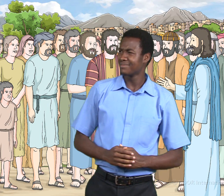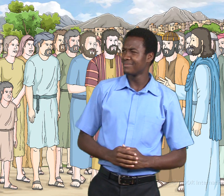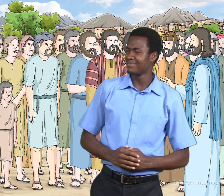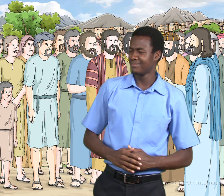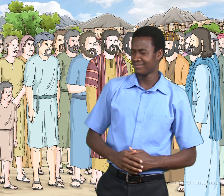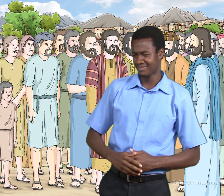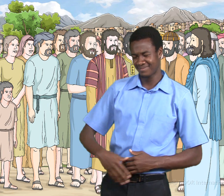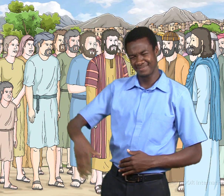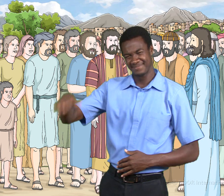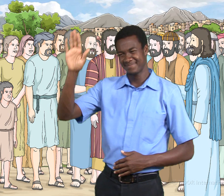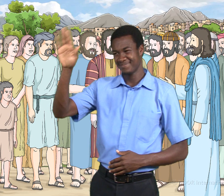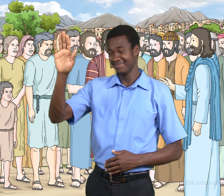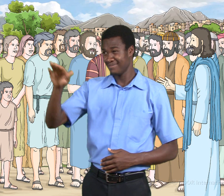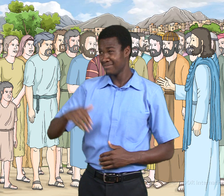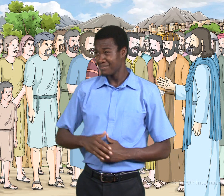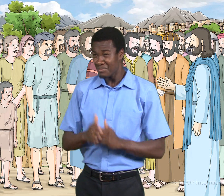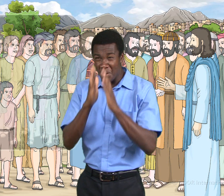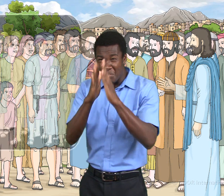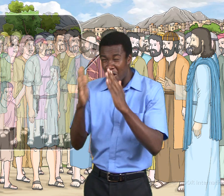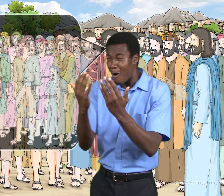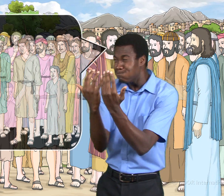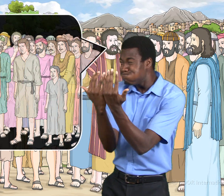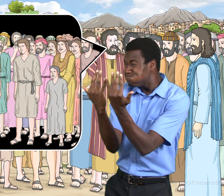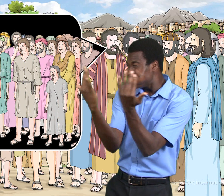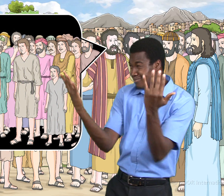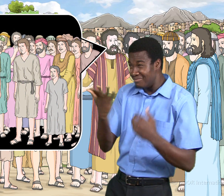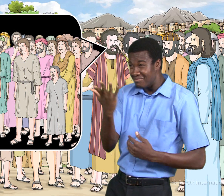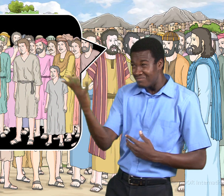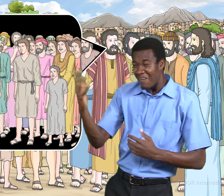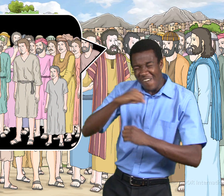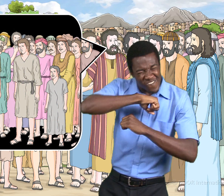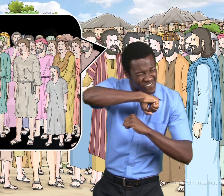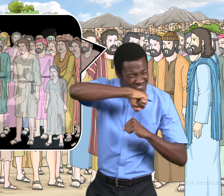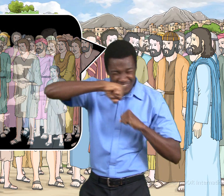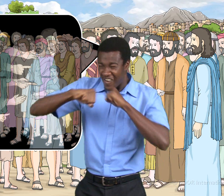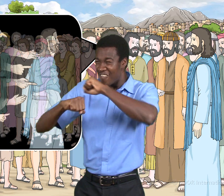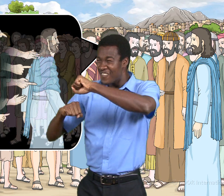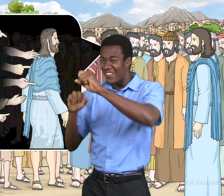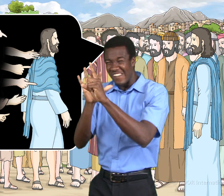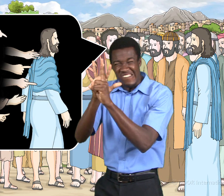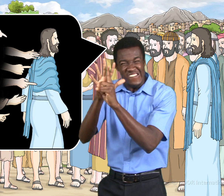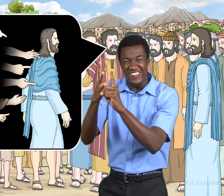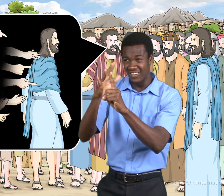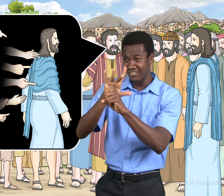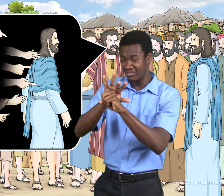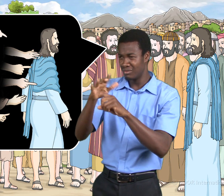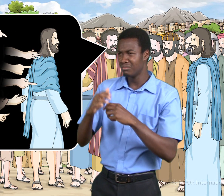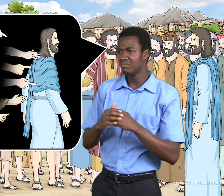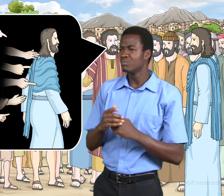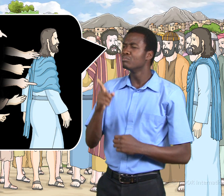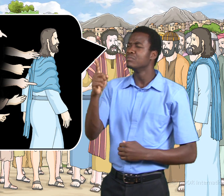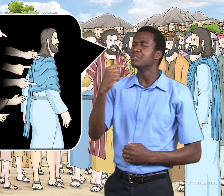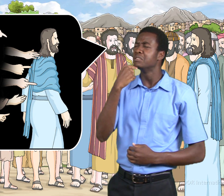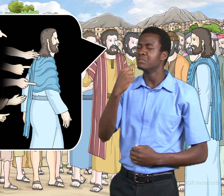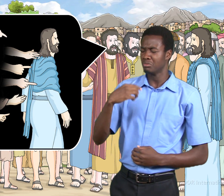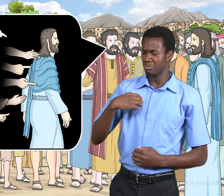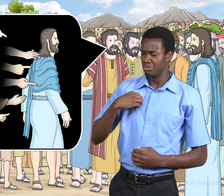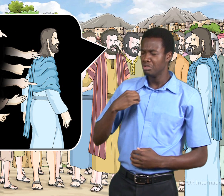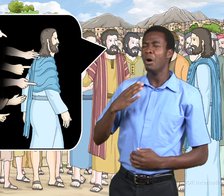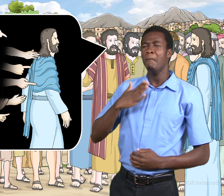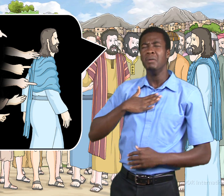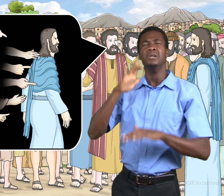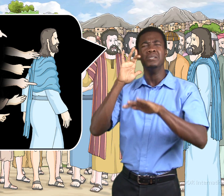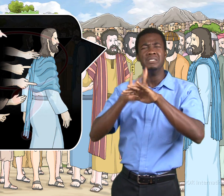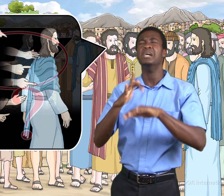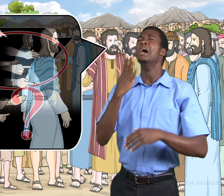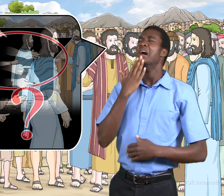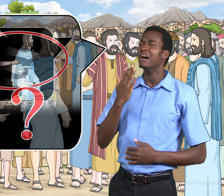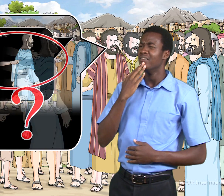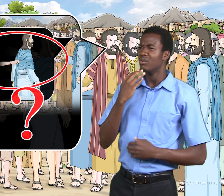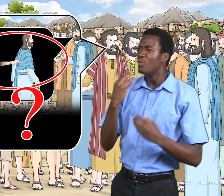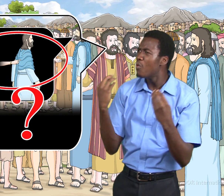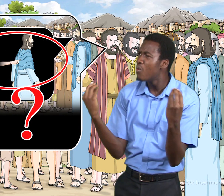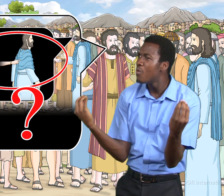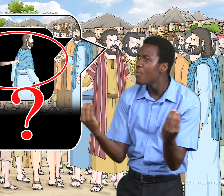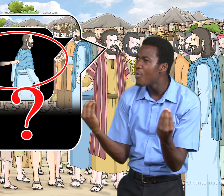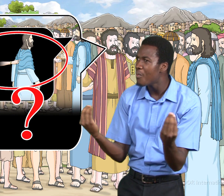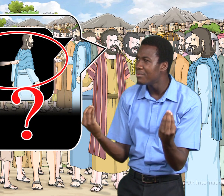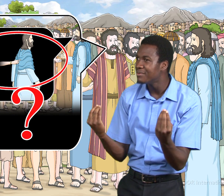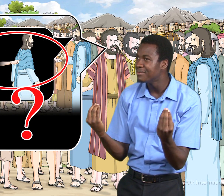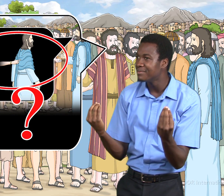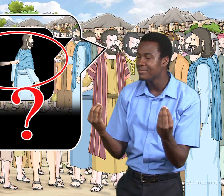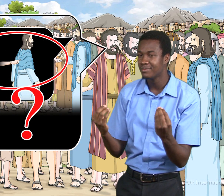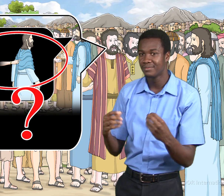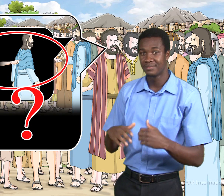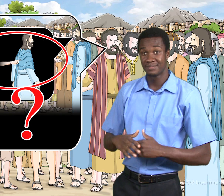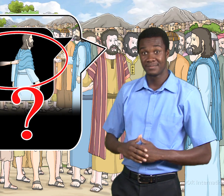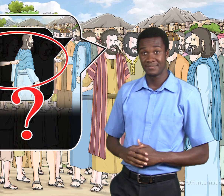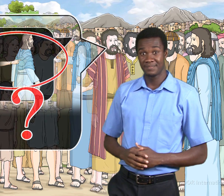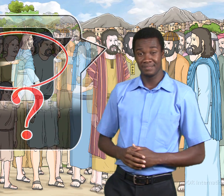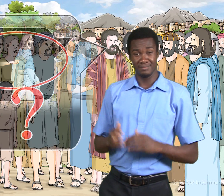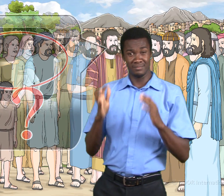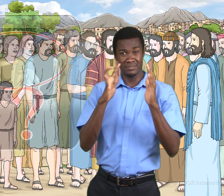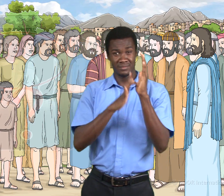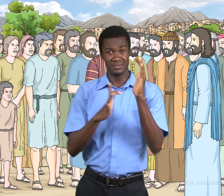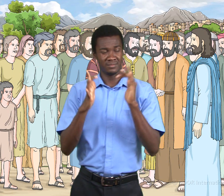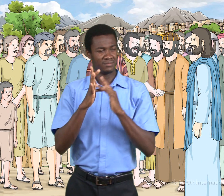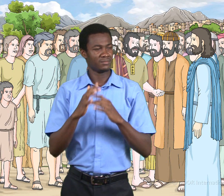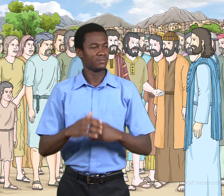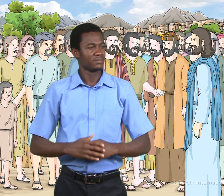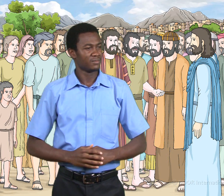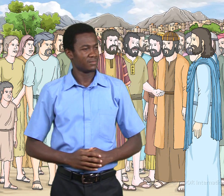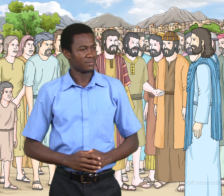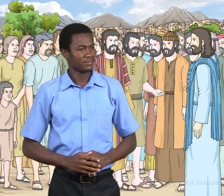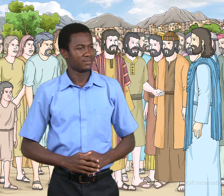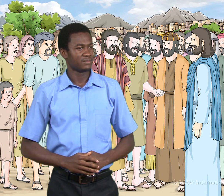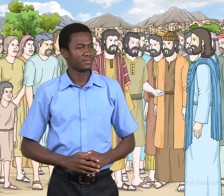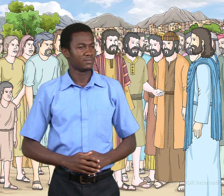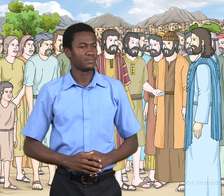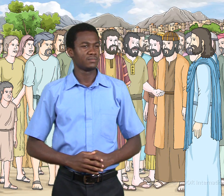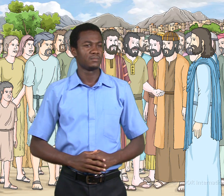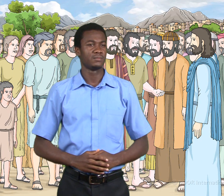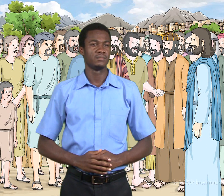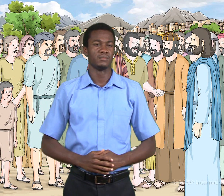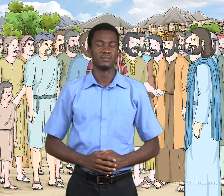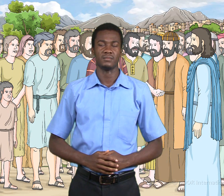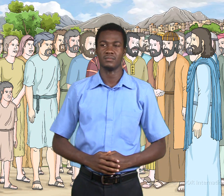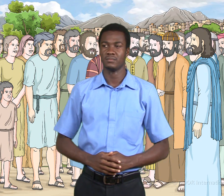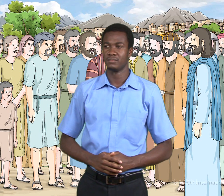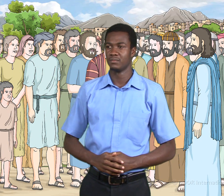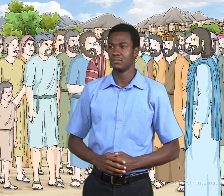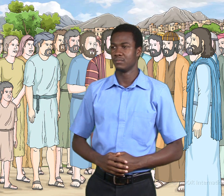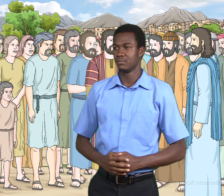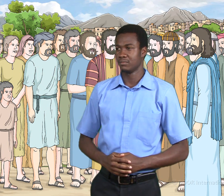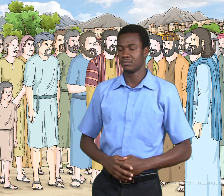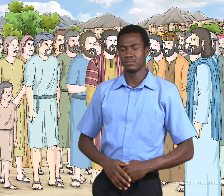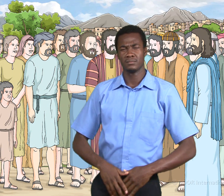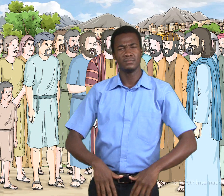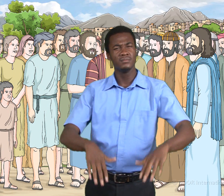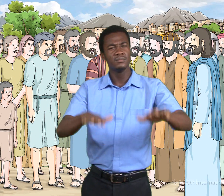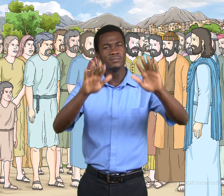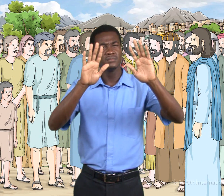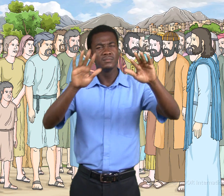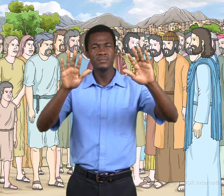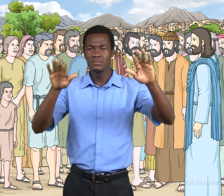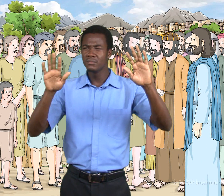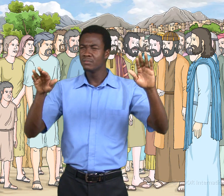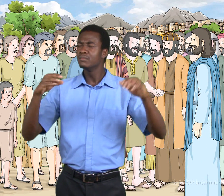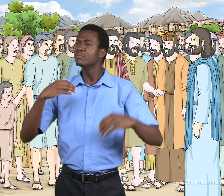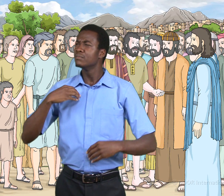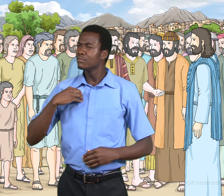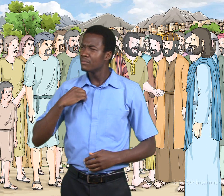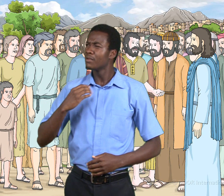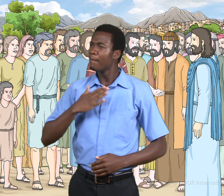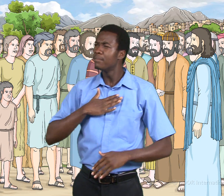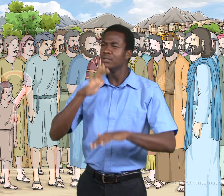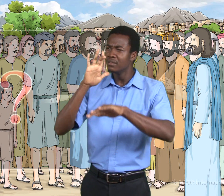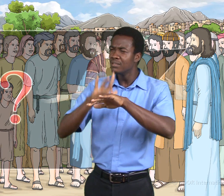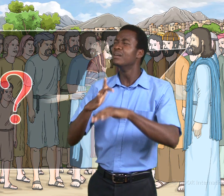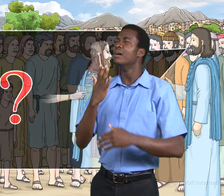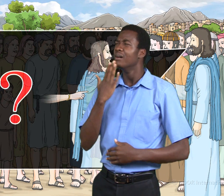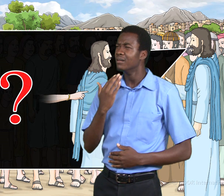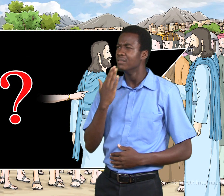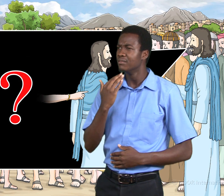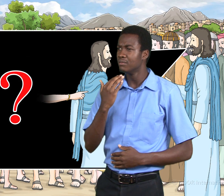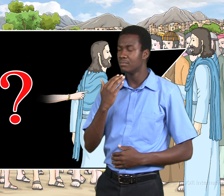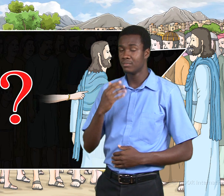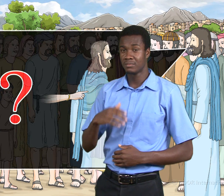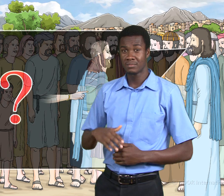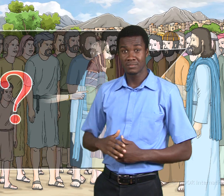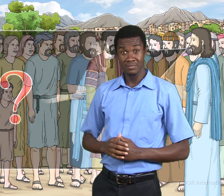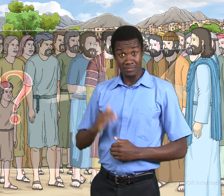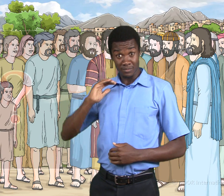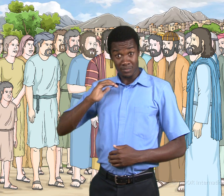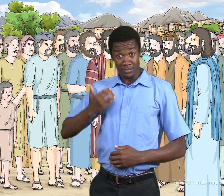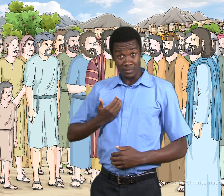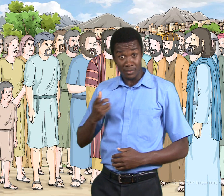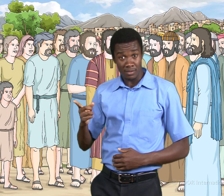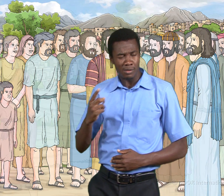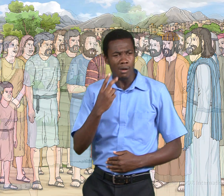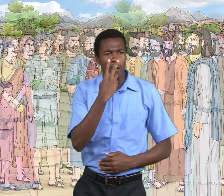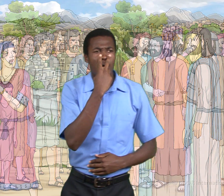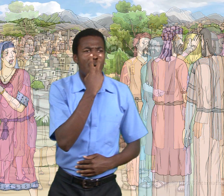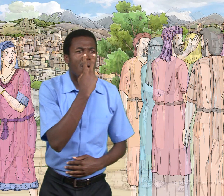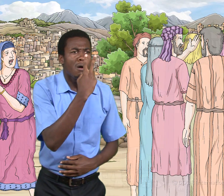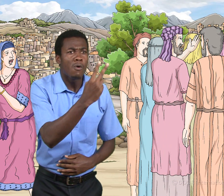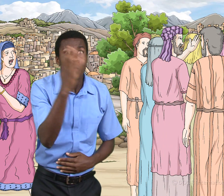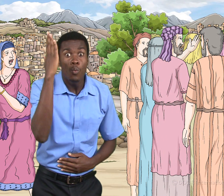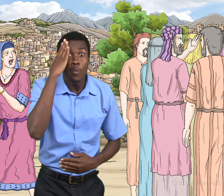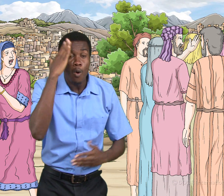His disciples answered, “You can see the crowd pressing in on You, and yet You ask, ‘Who touched Me?’” But He kept looking around to see who had done this.